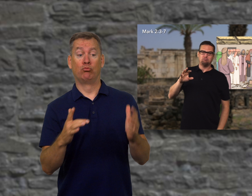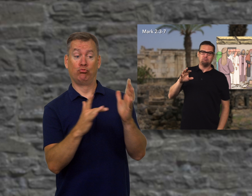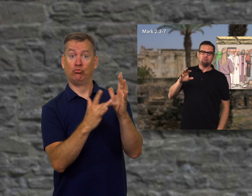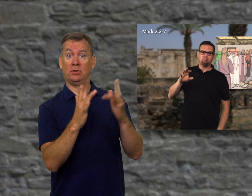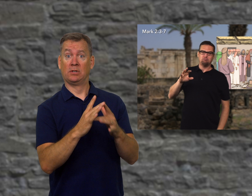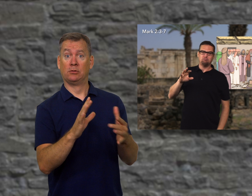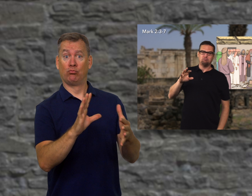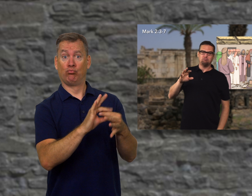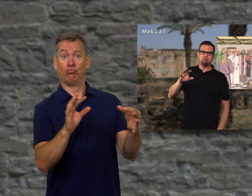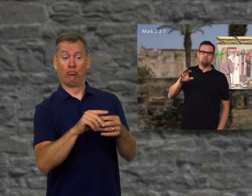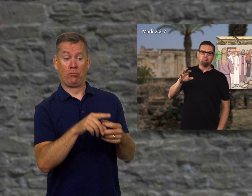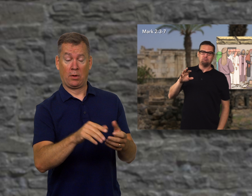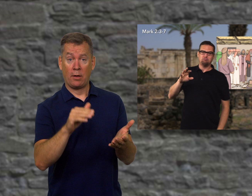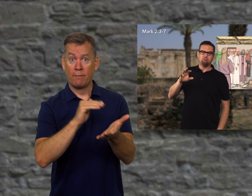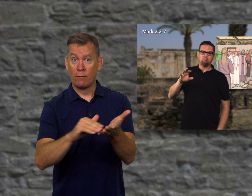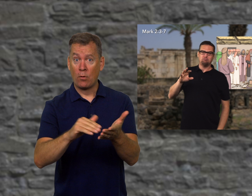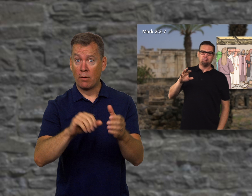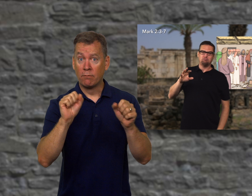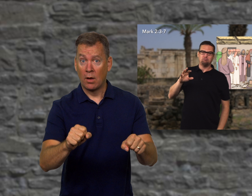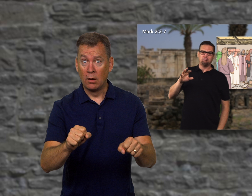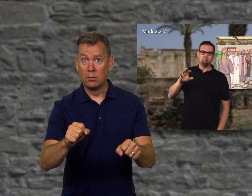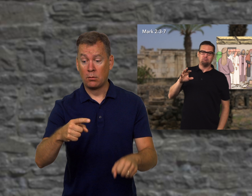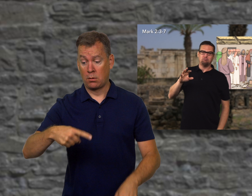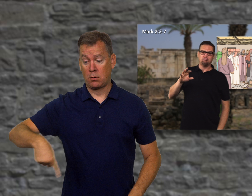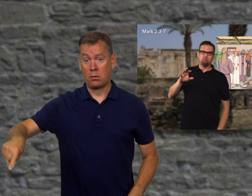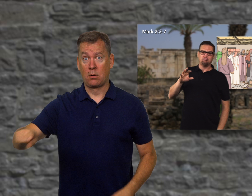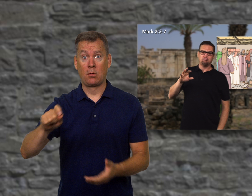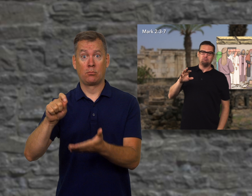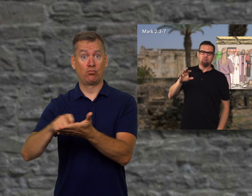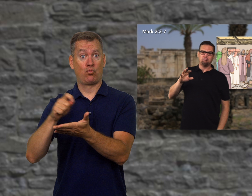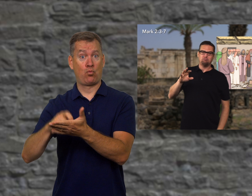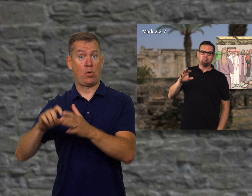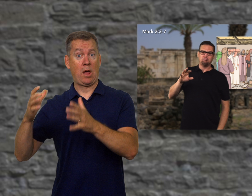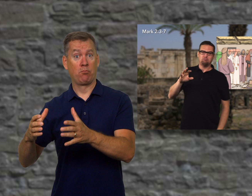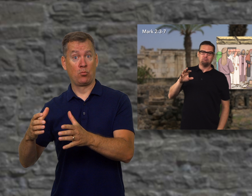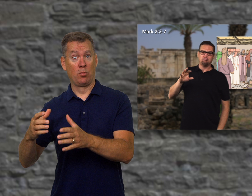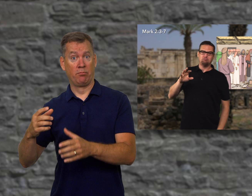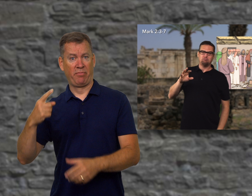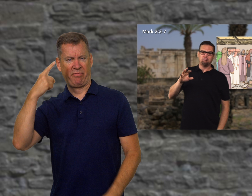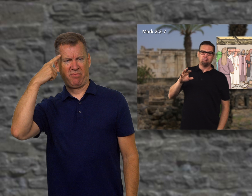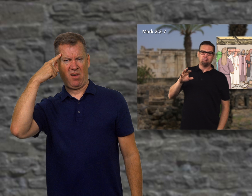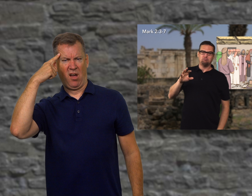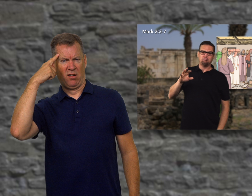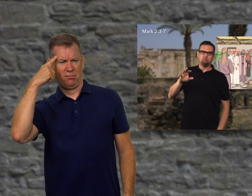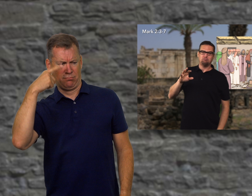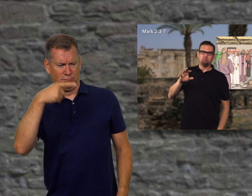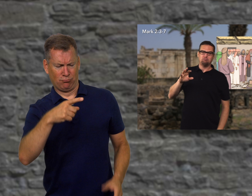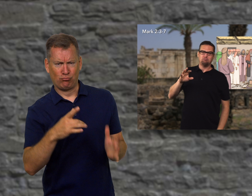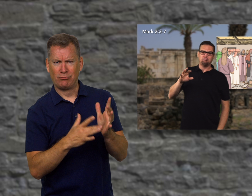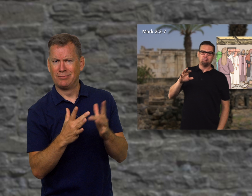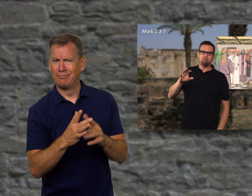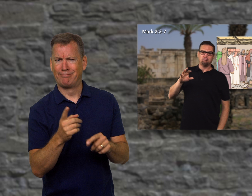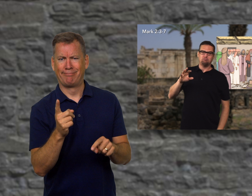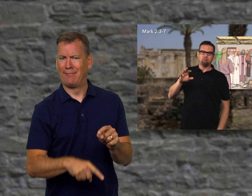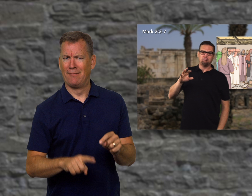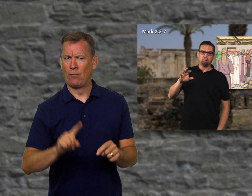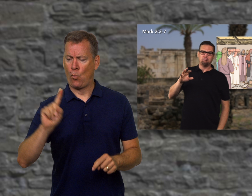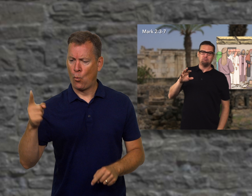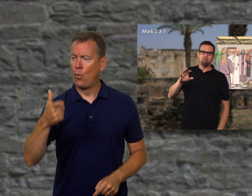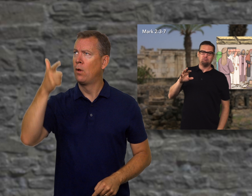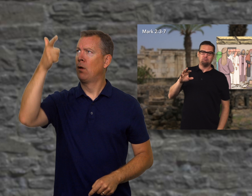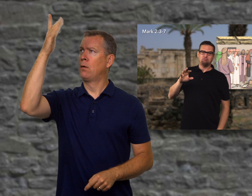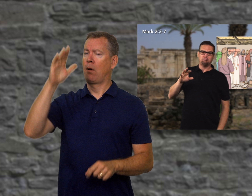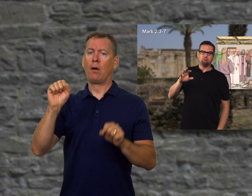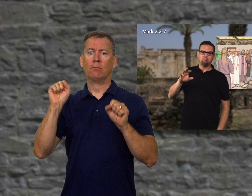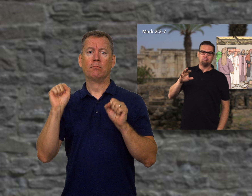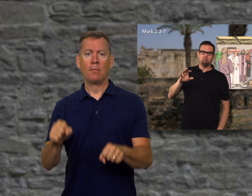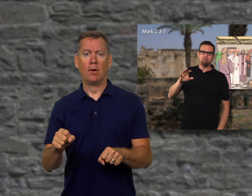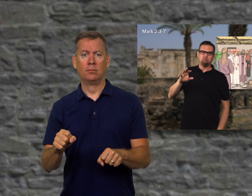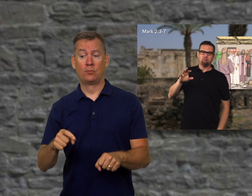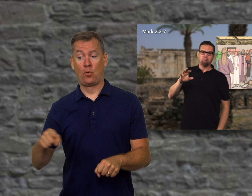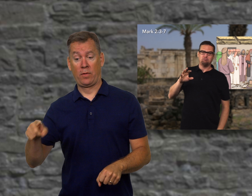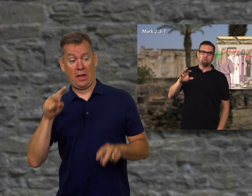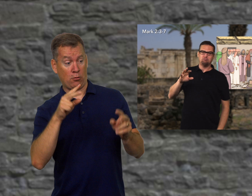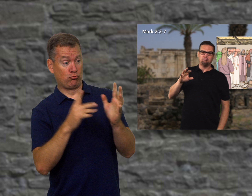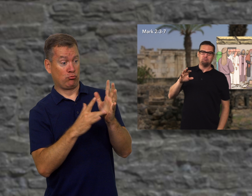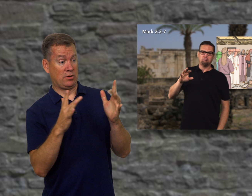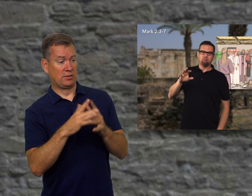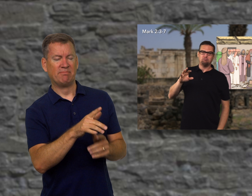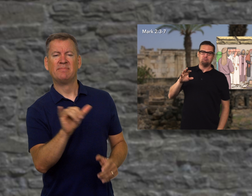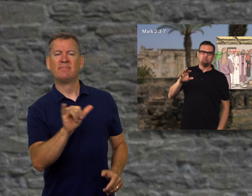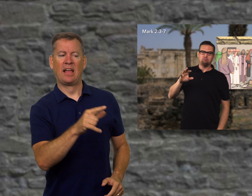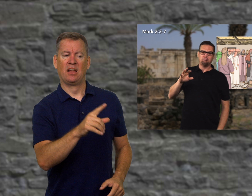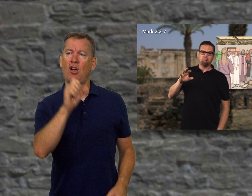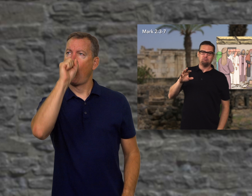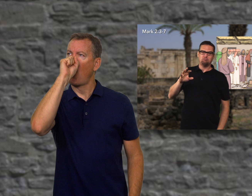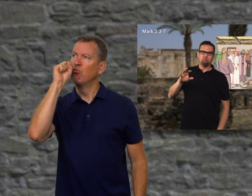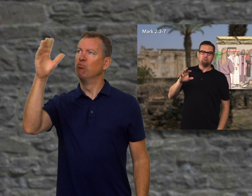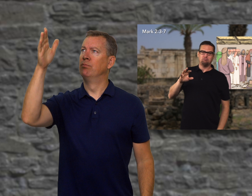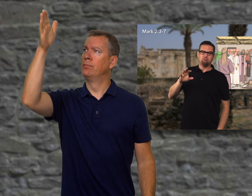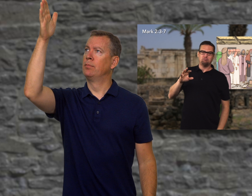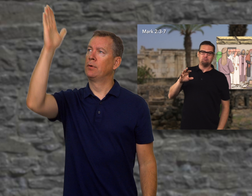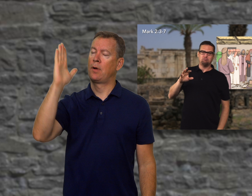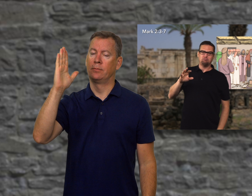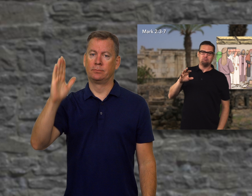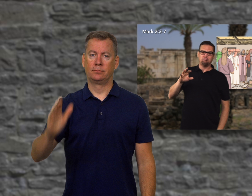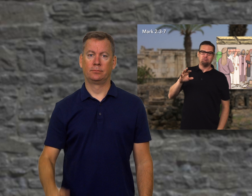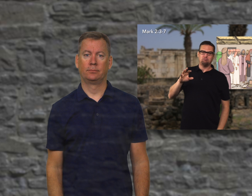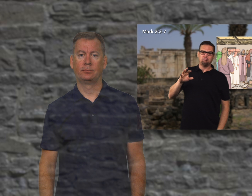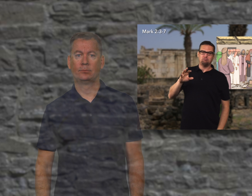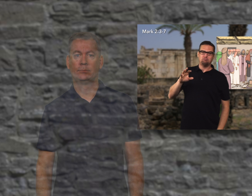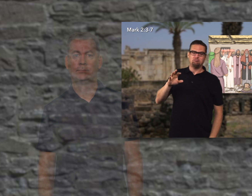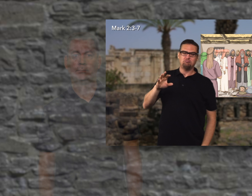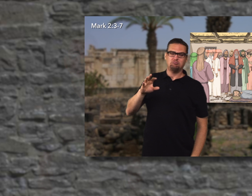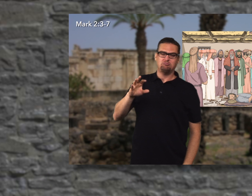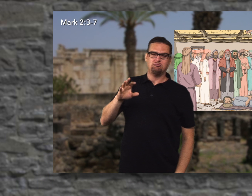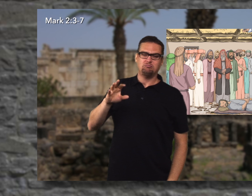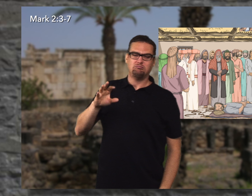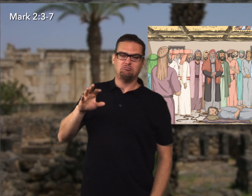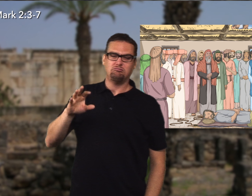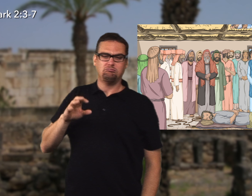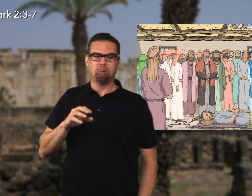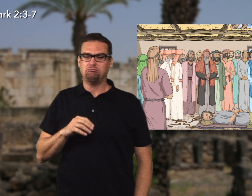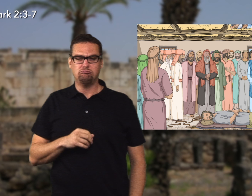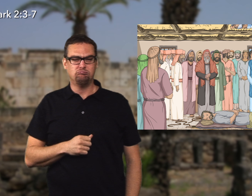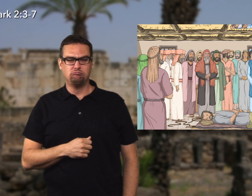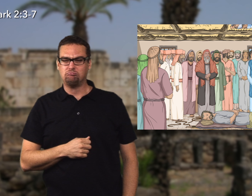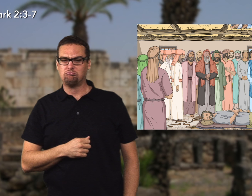He is blaspheming!